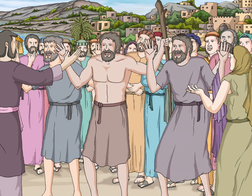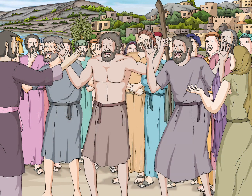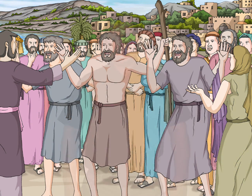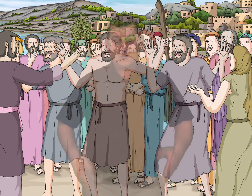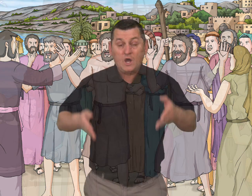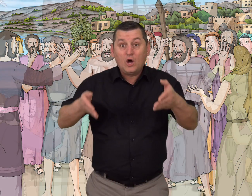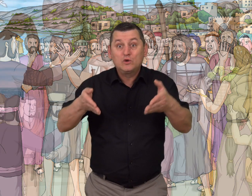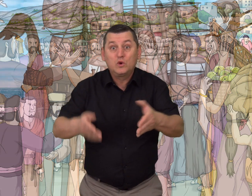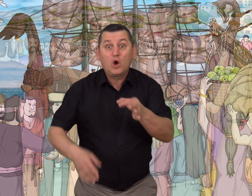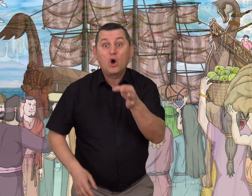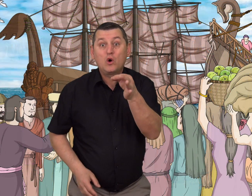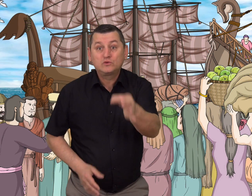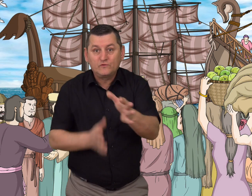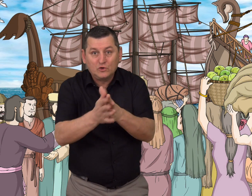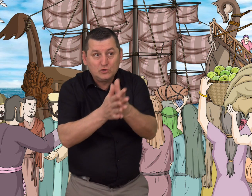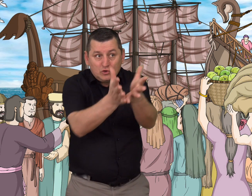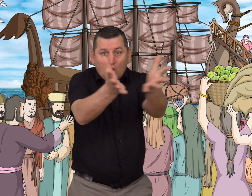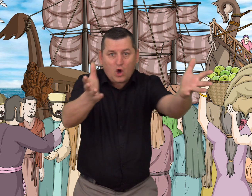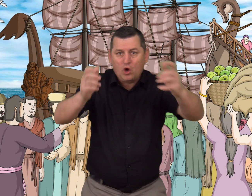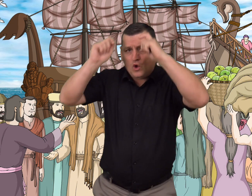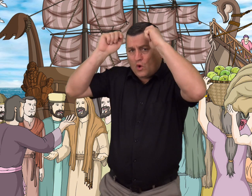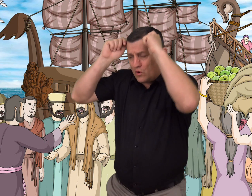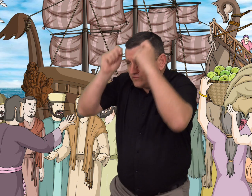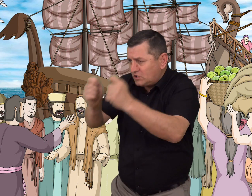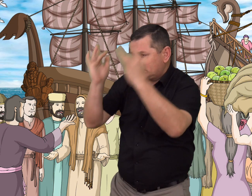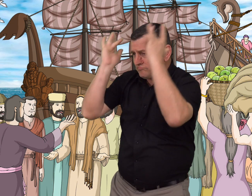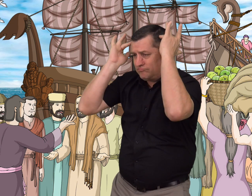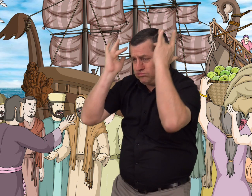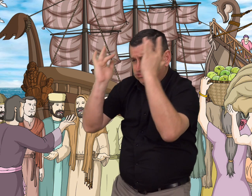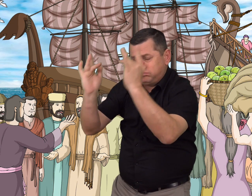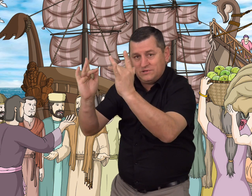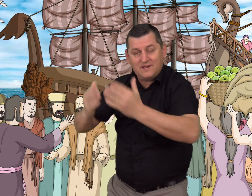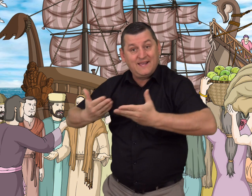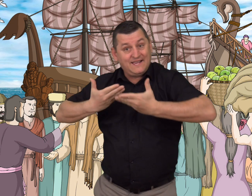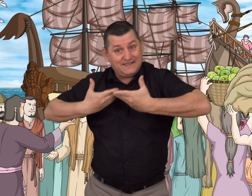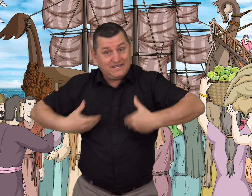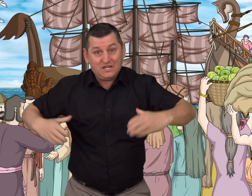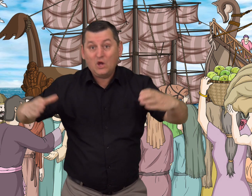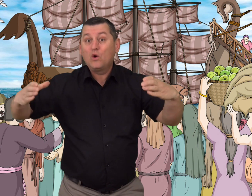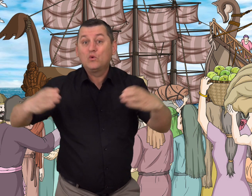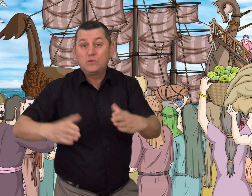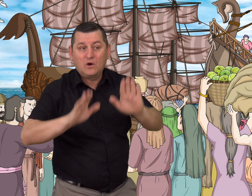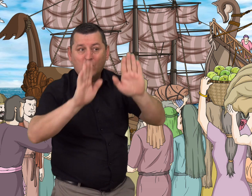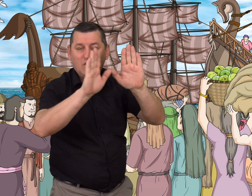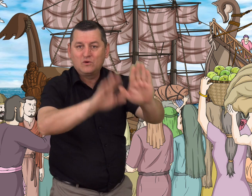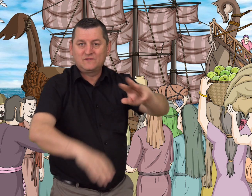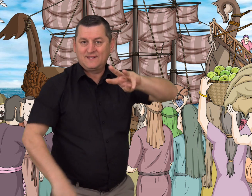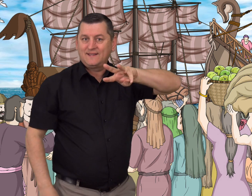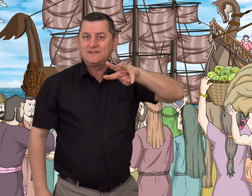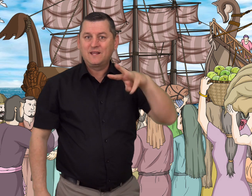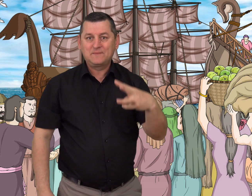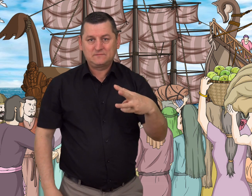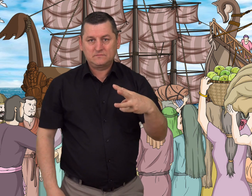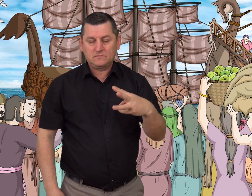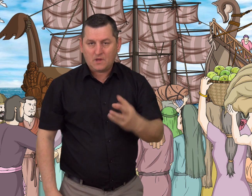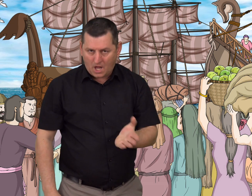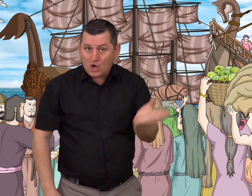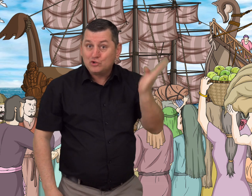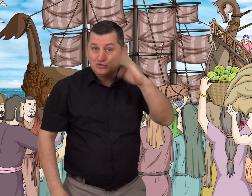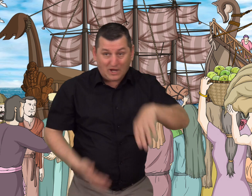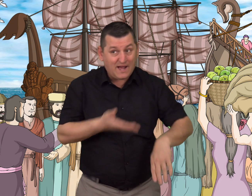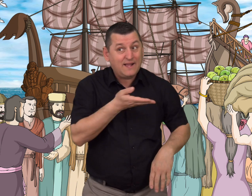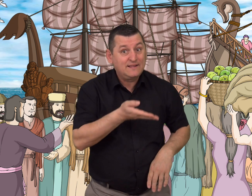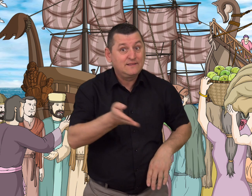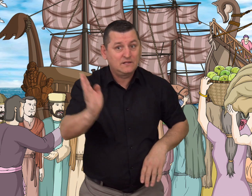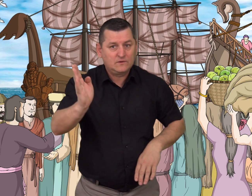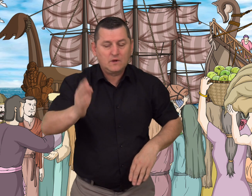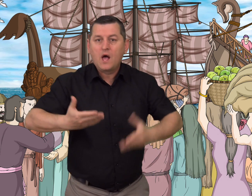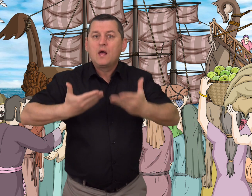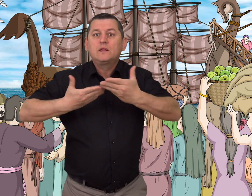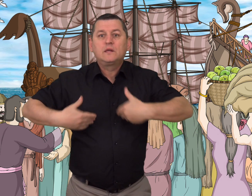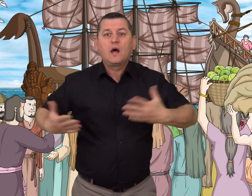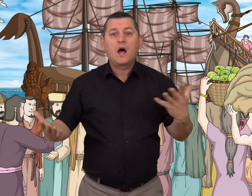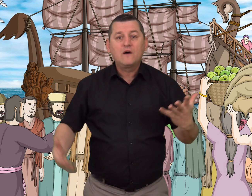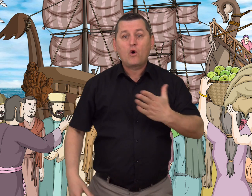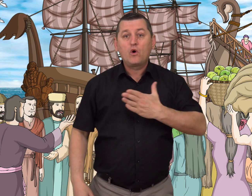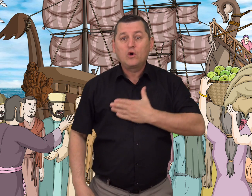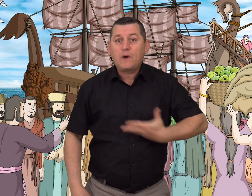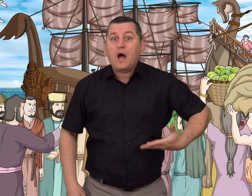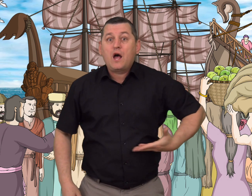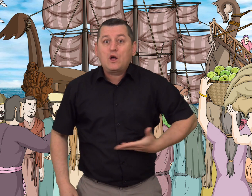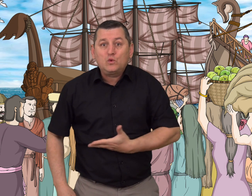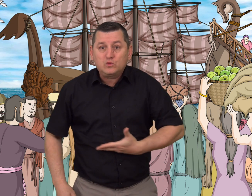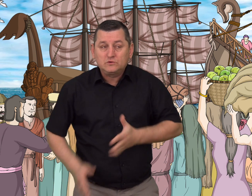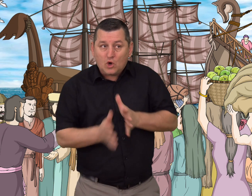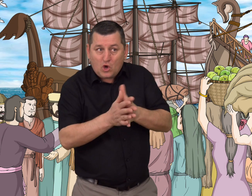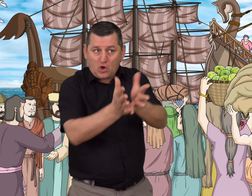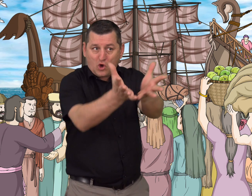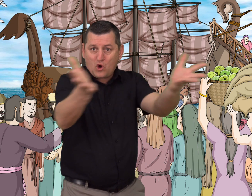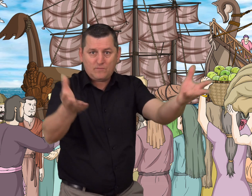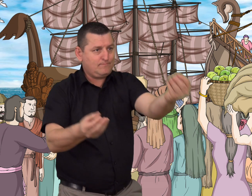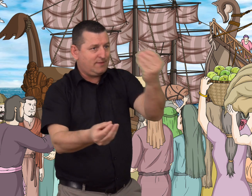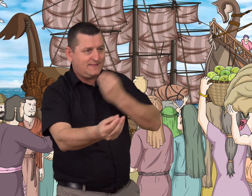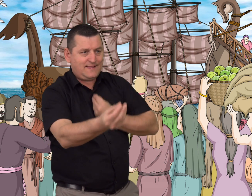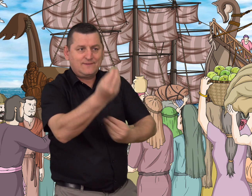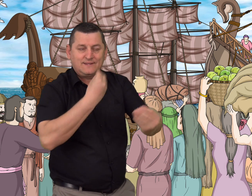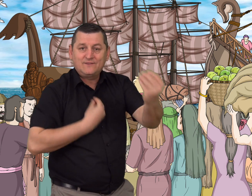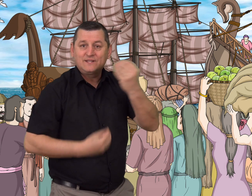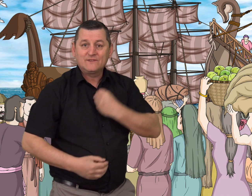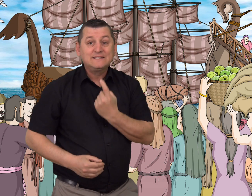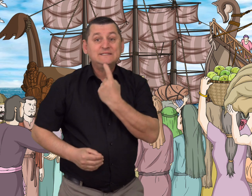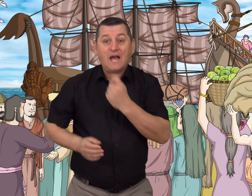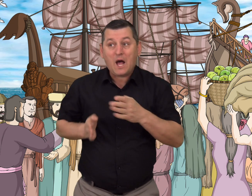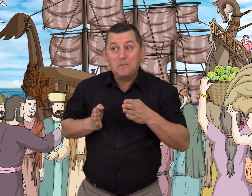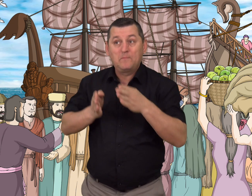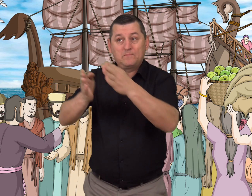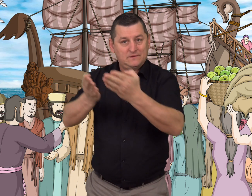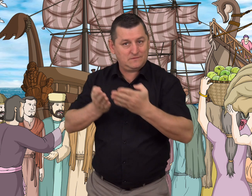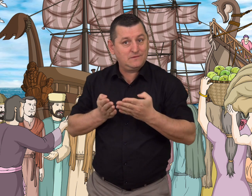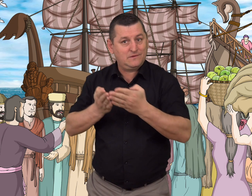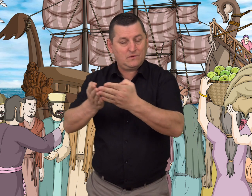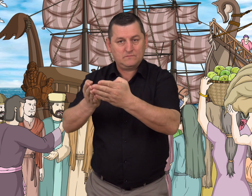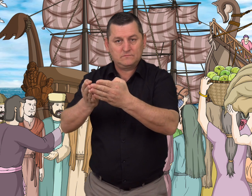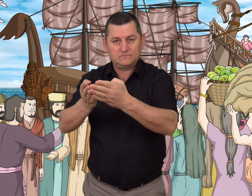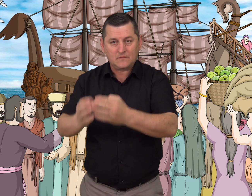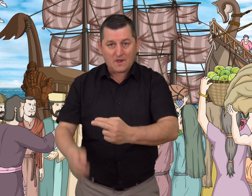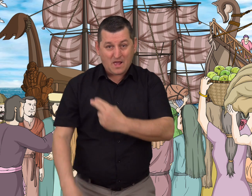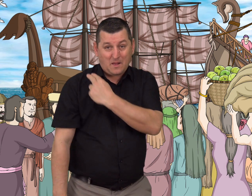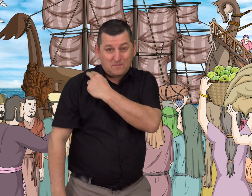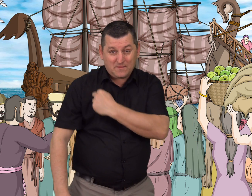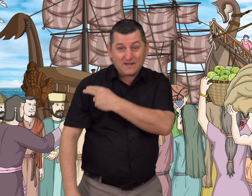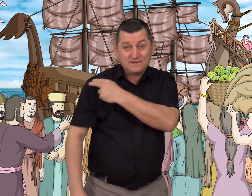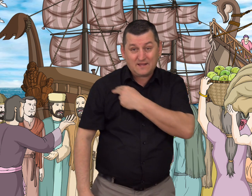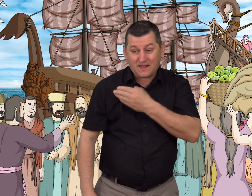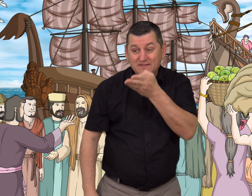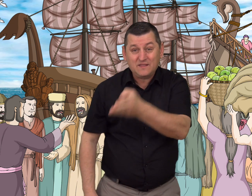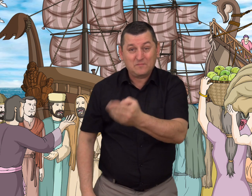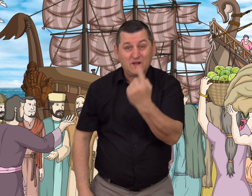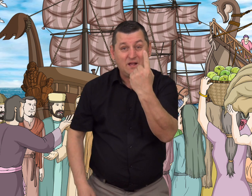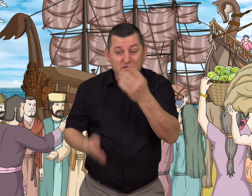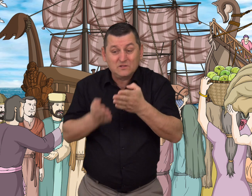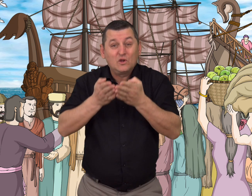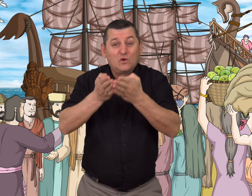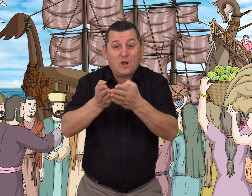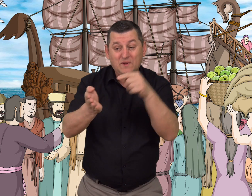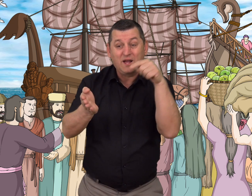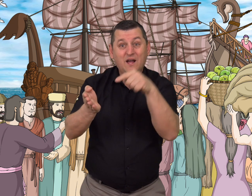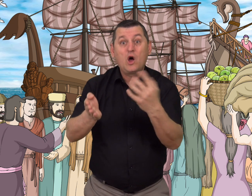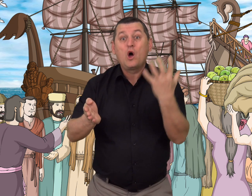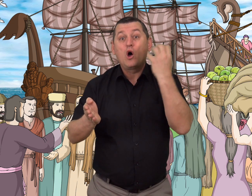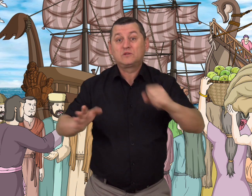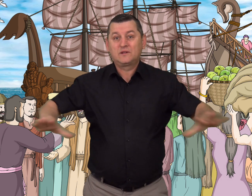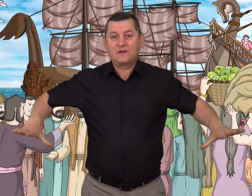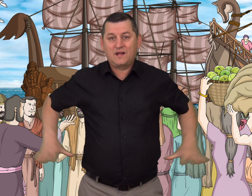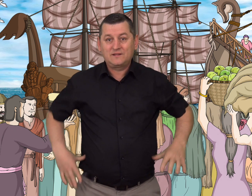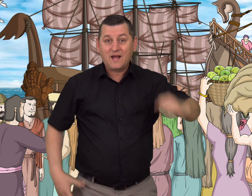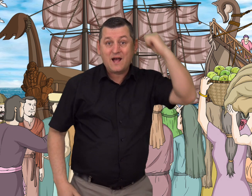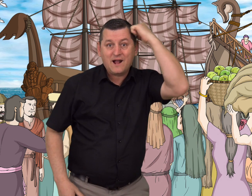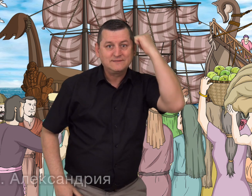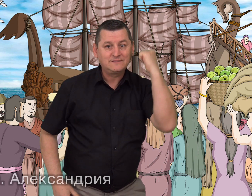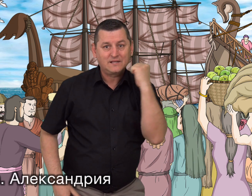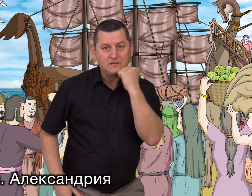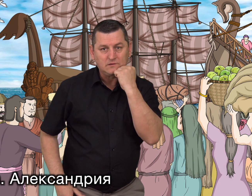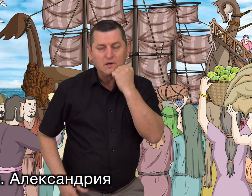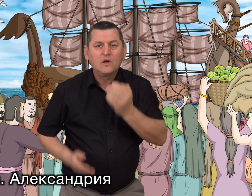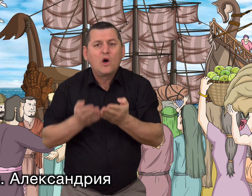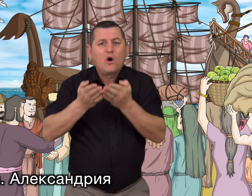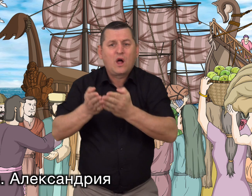The islanders honored us in many ways and supplied our needs when we were ready to sail.